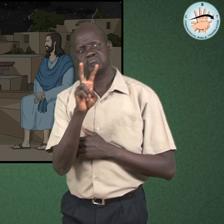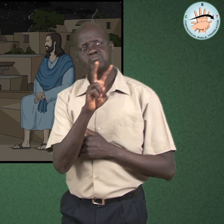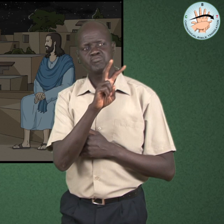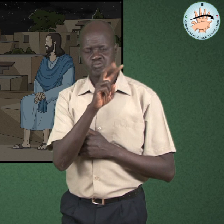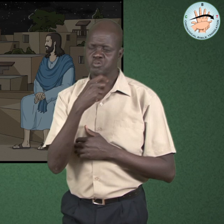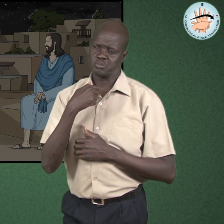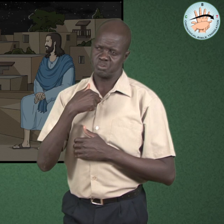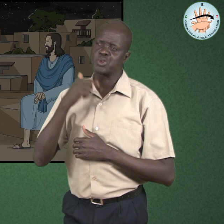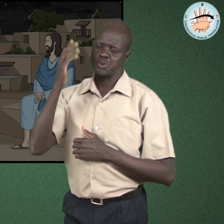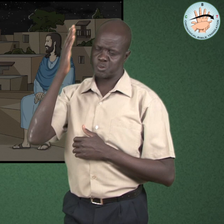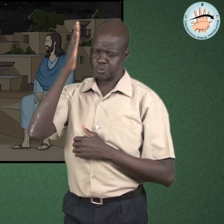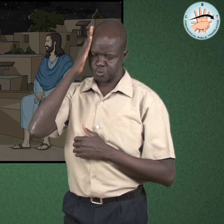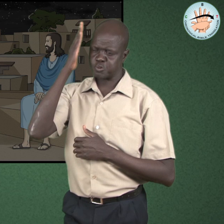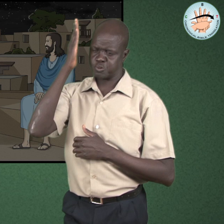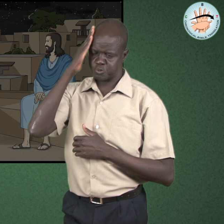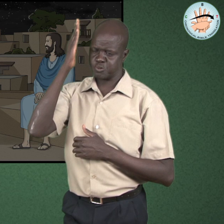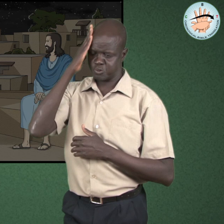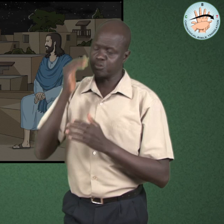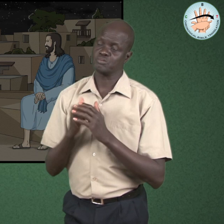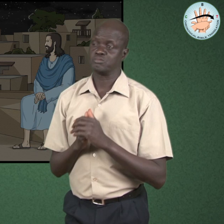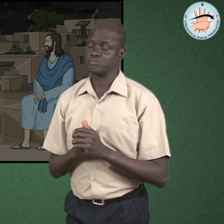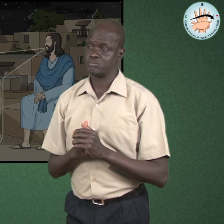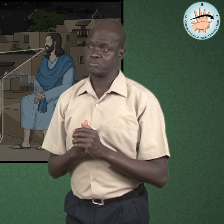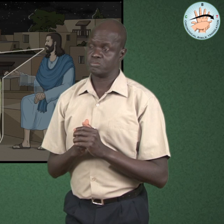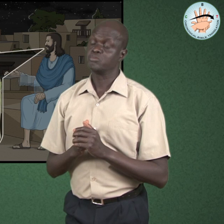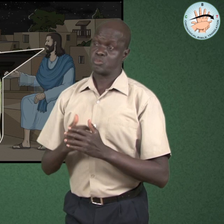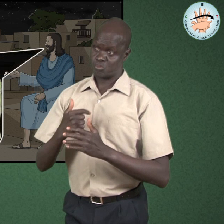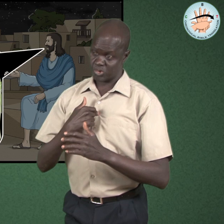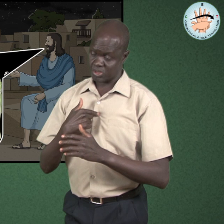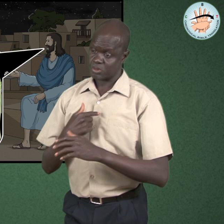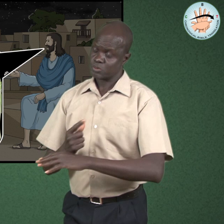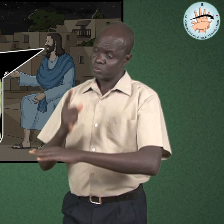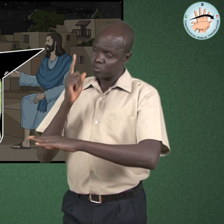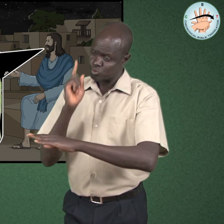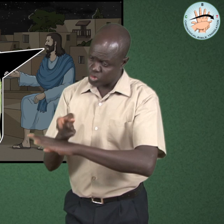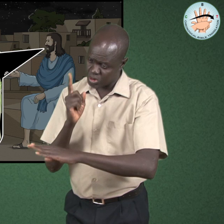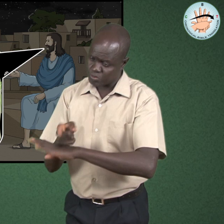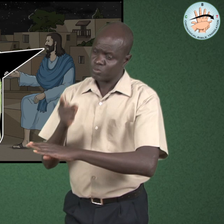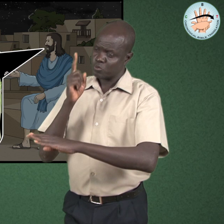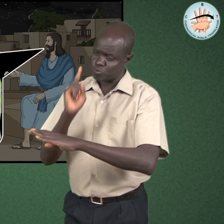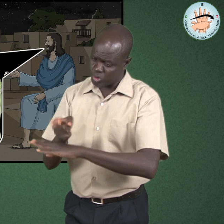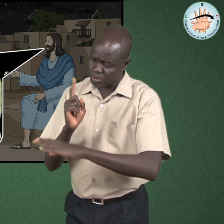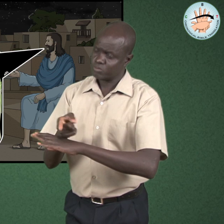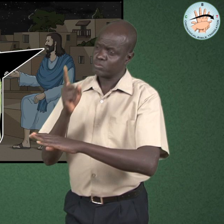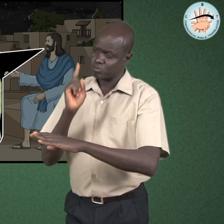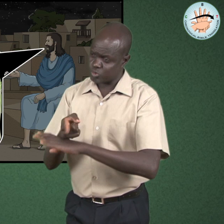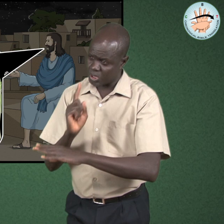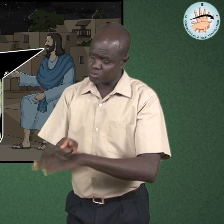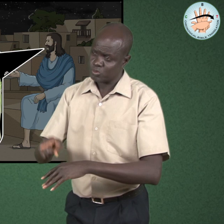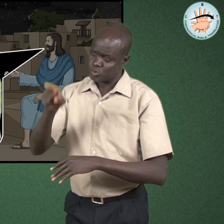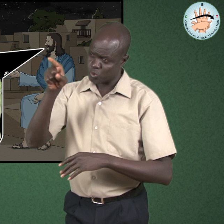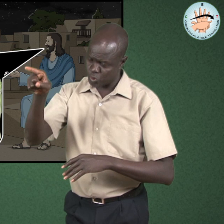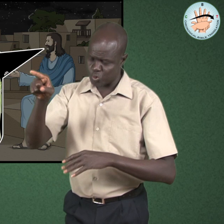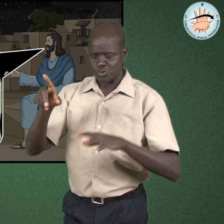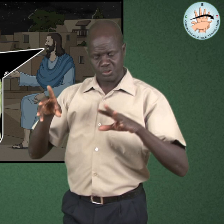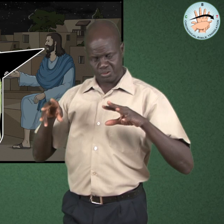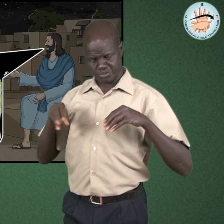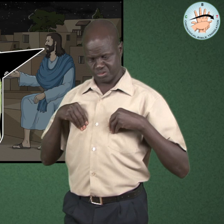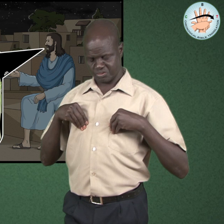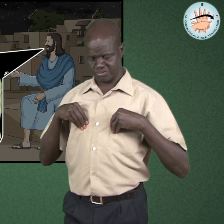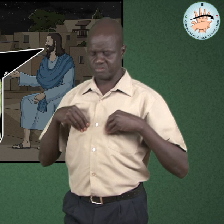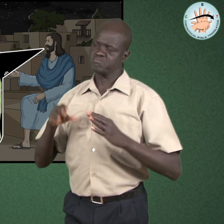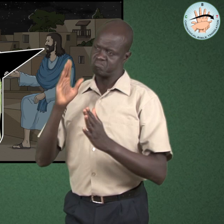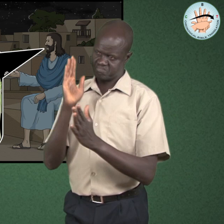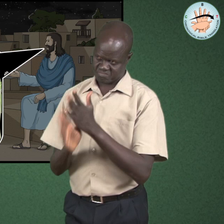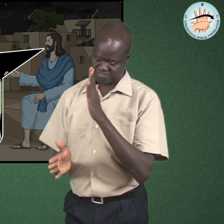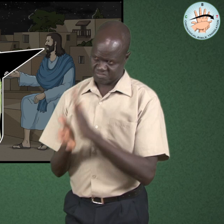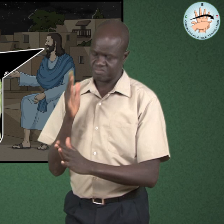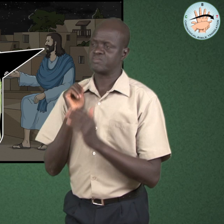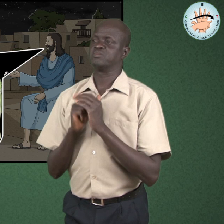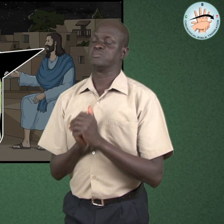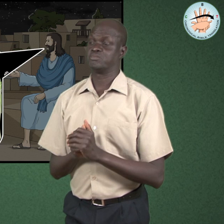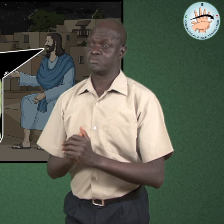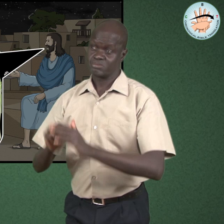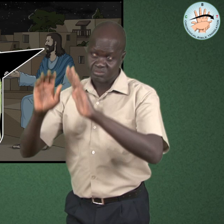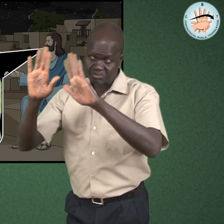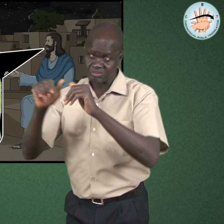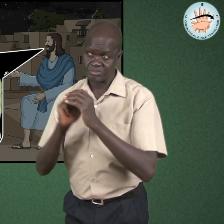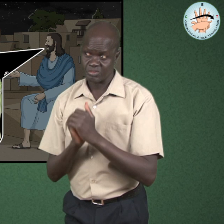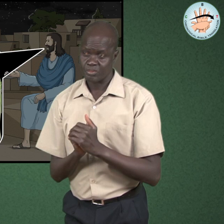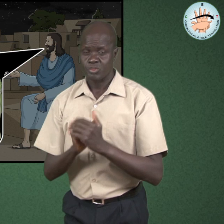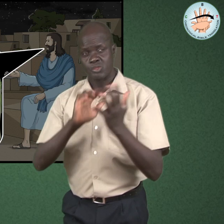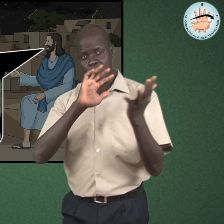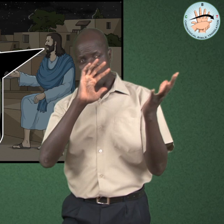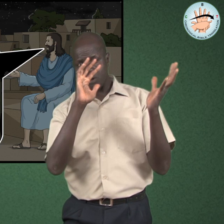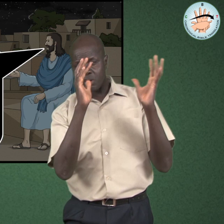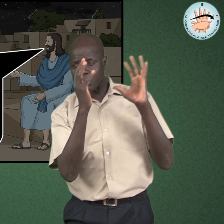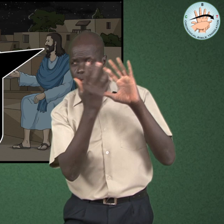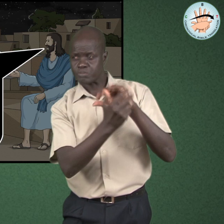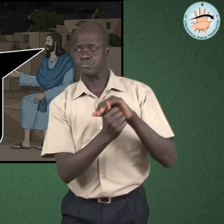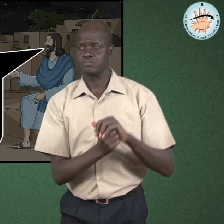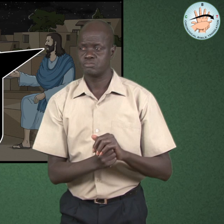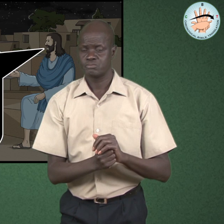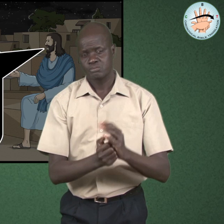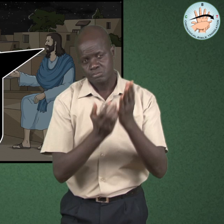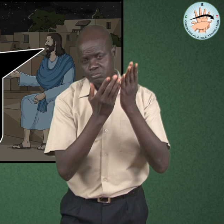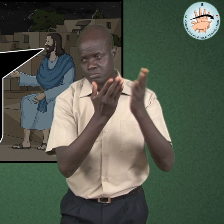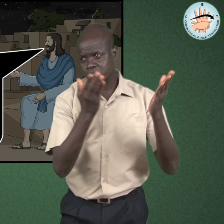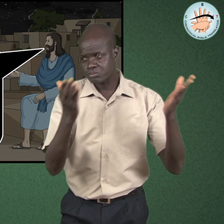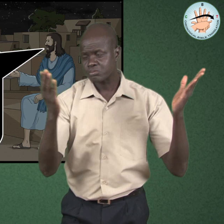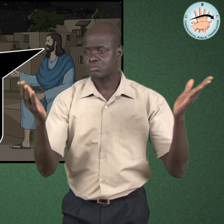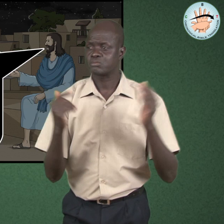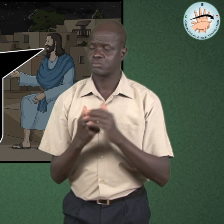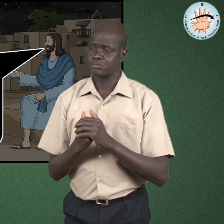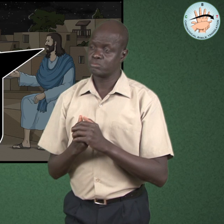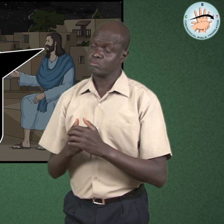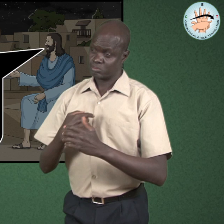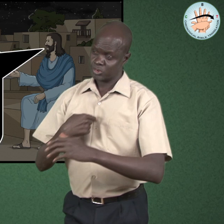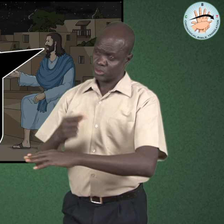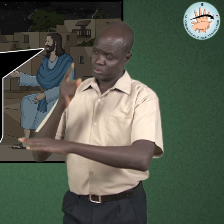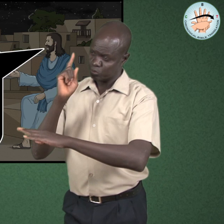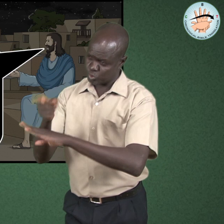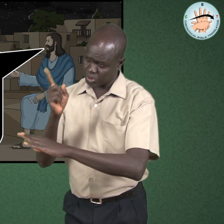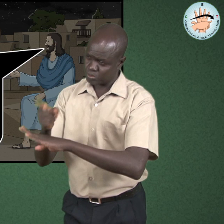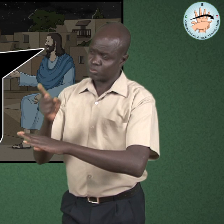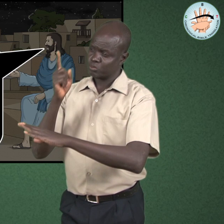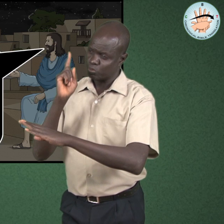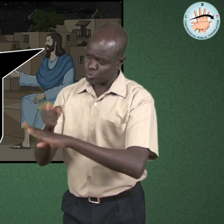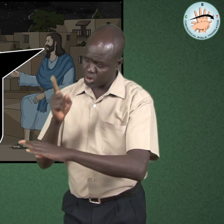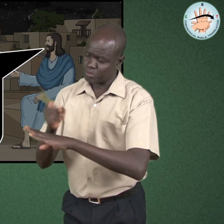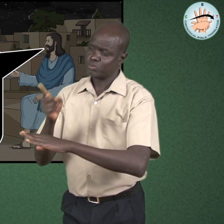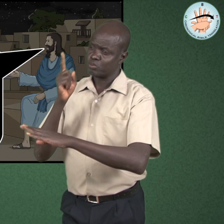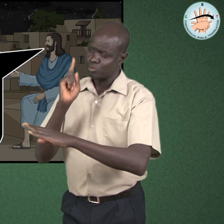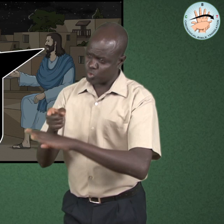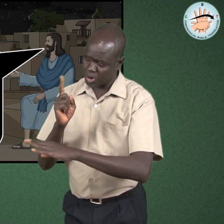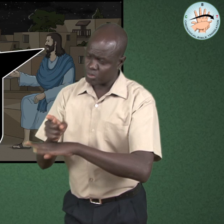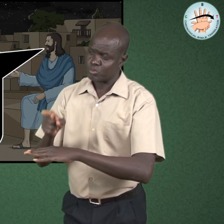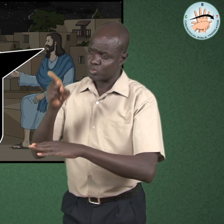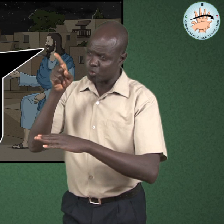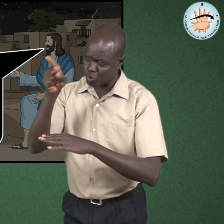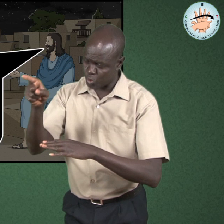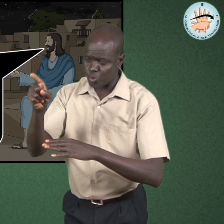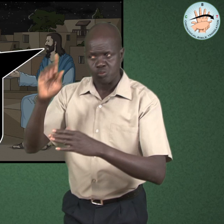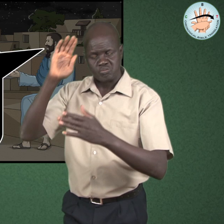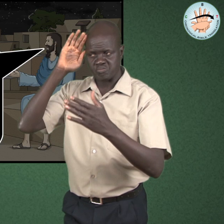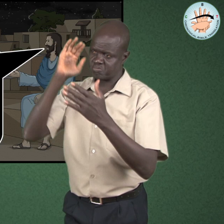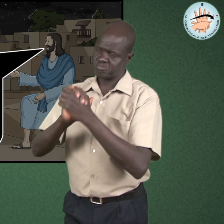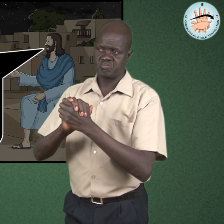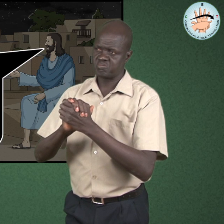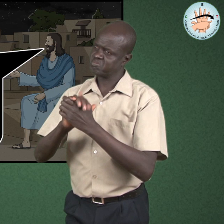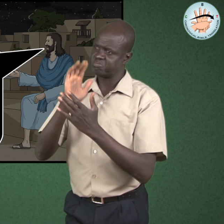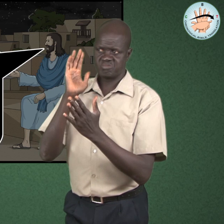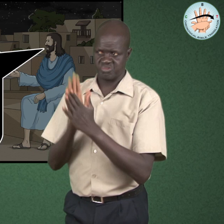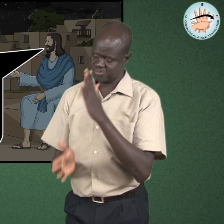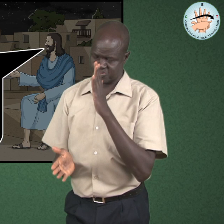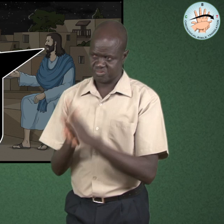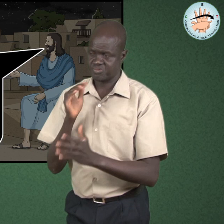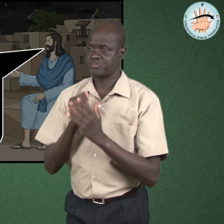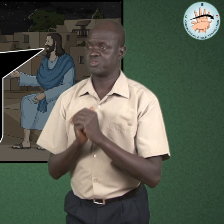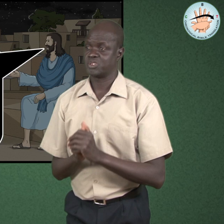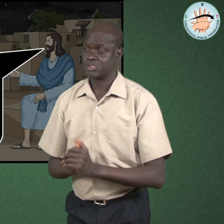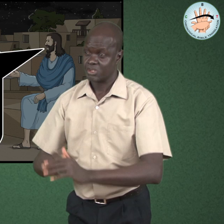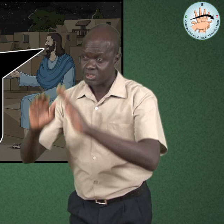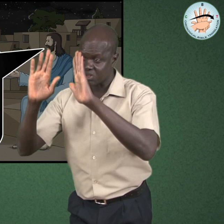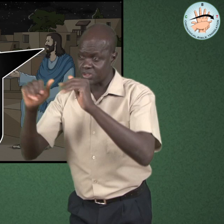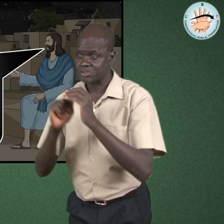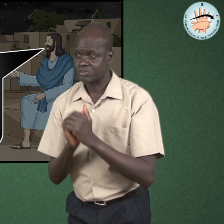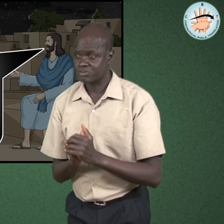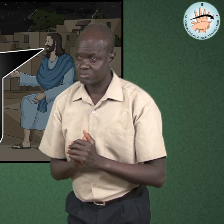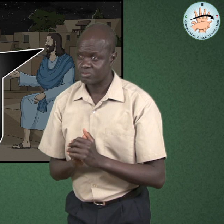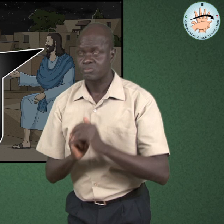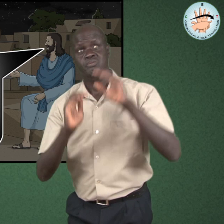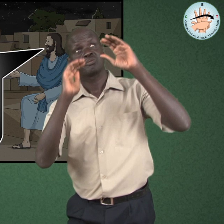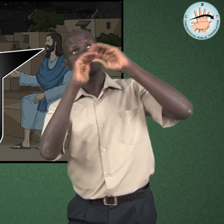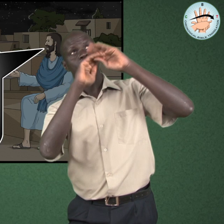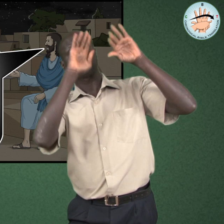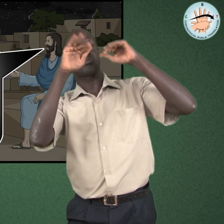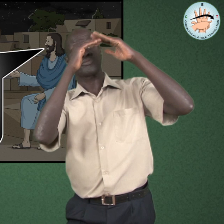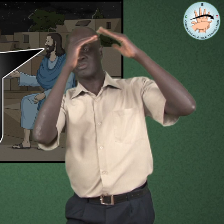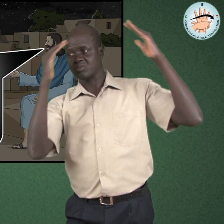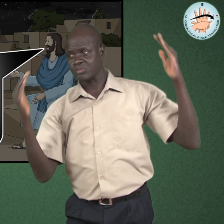Truly, truly, I tell you, we speak of what we know, and we testify to what we have seen, and yet you people do not accept our testimony. If I have told you about earthly things and you do not believe, how will you believe if I tell you about heavenly things?